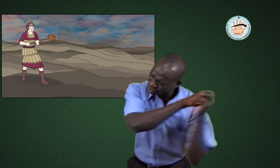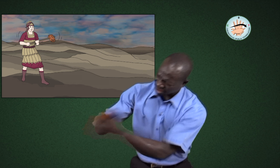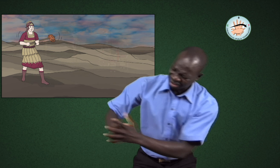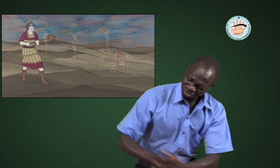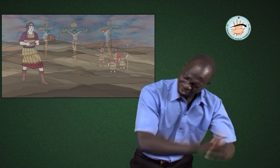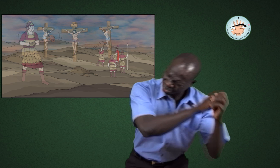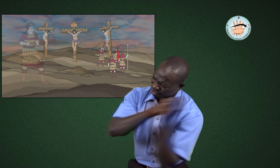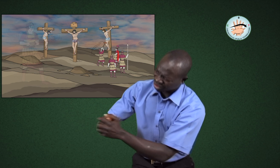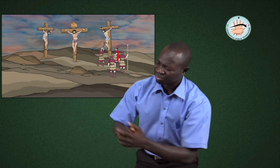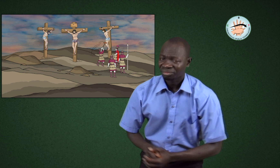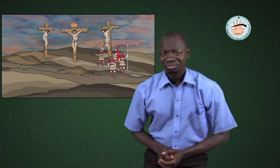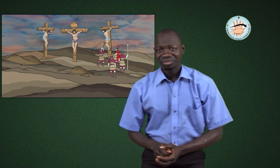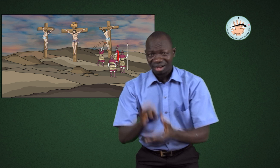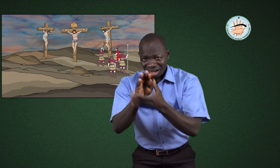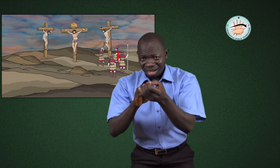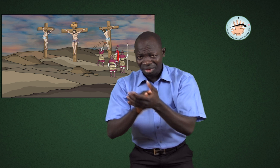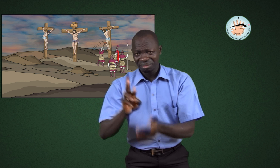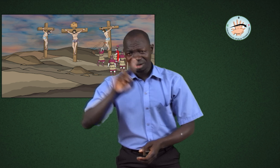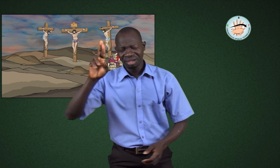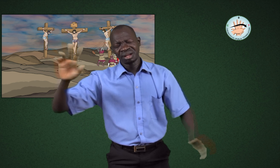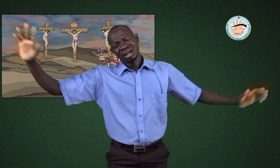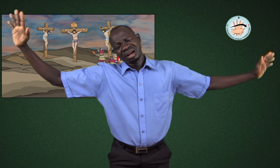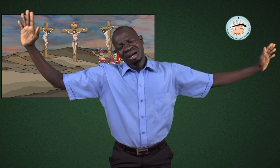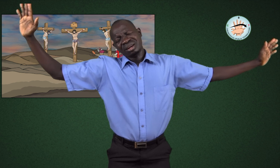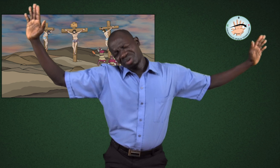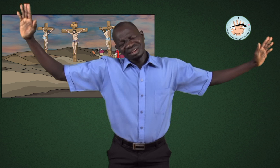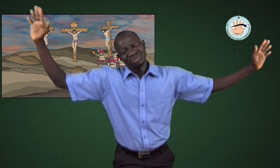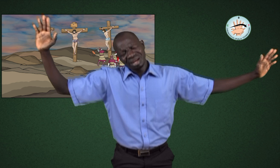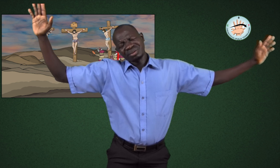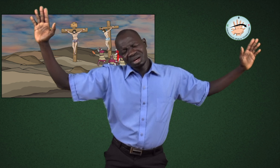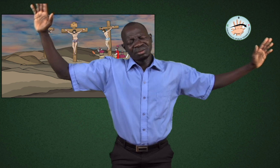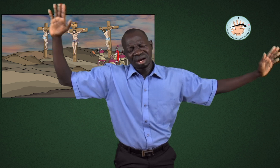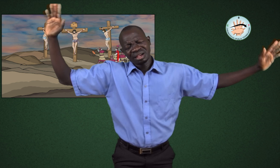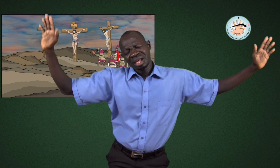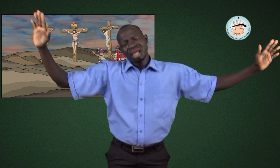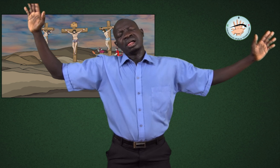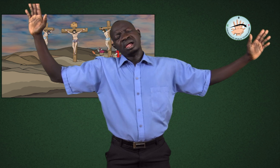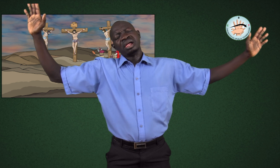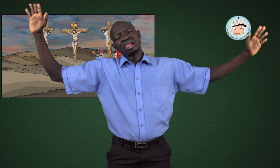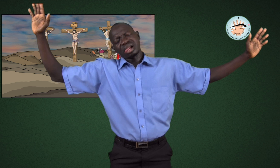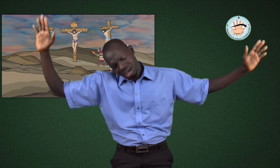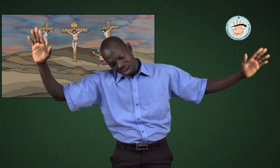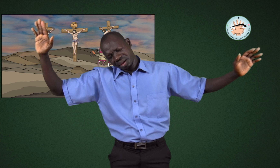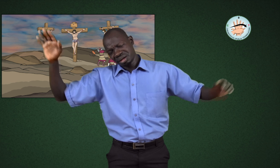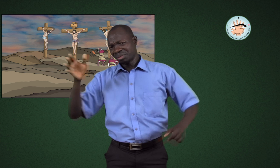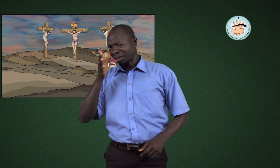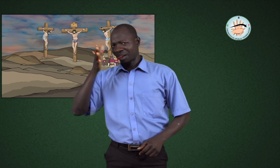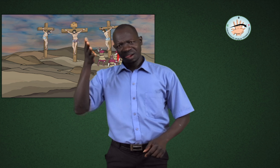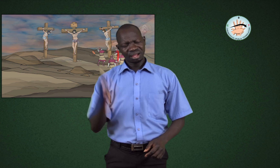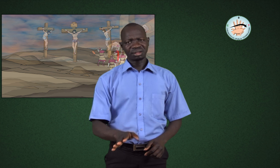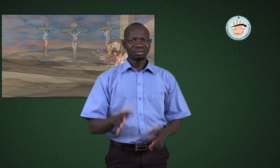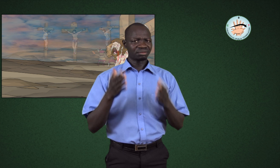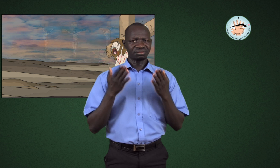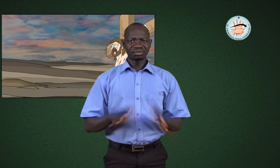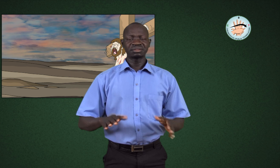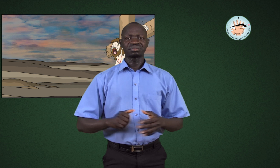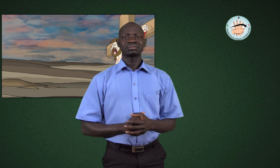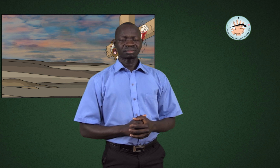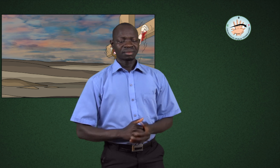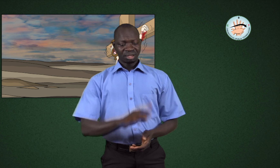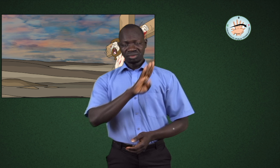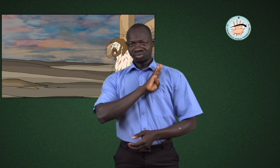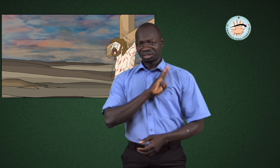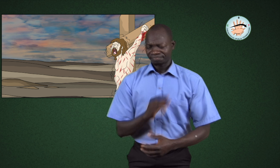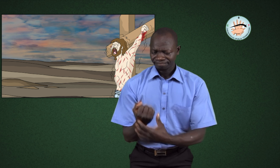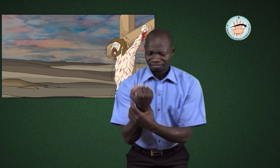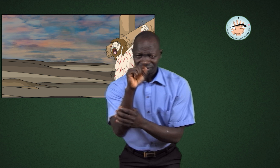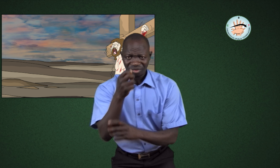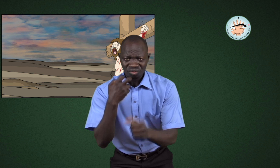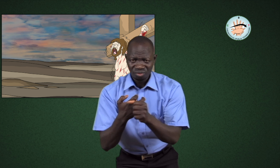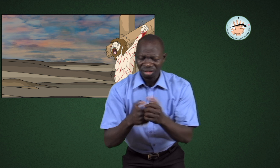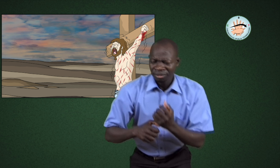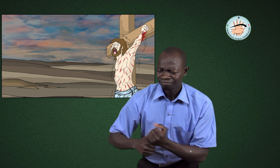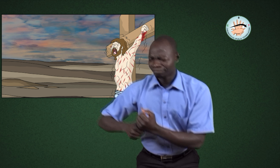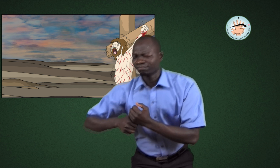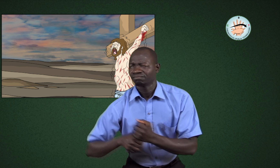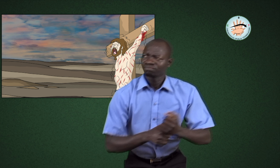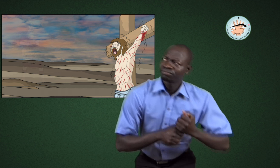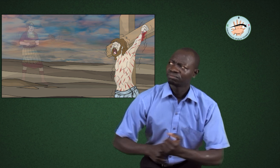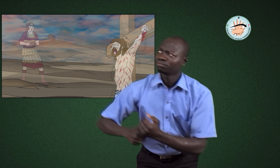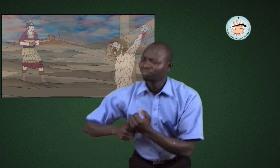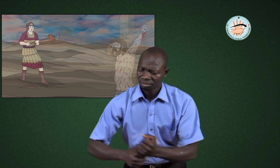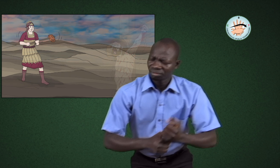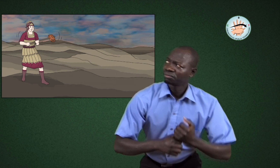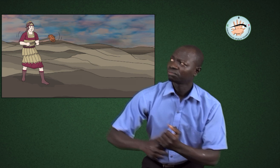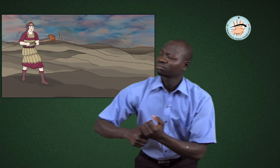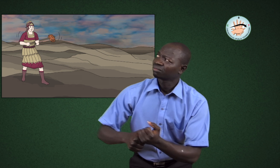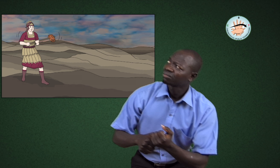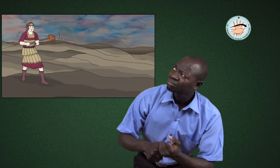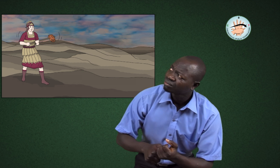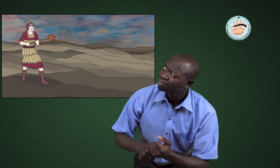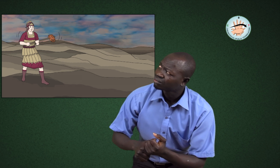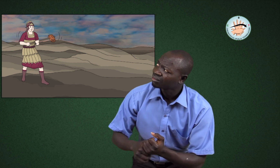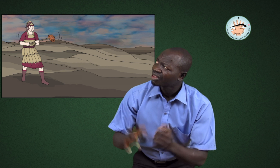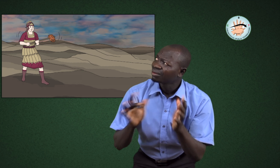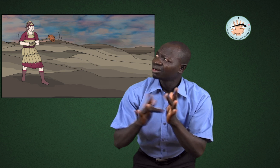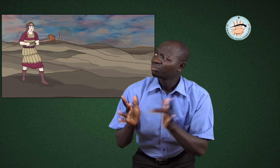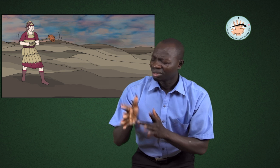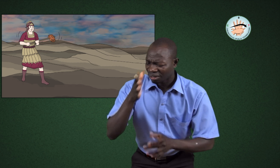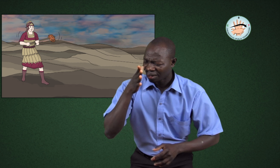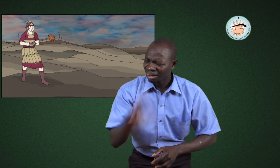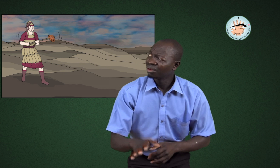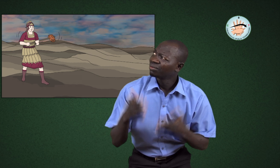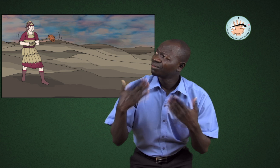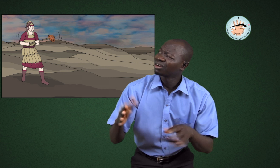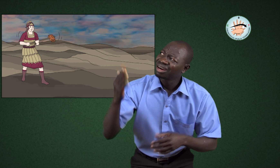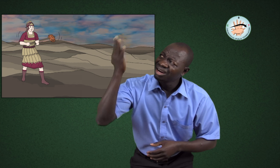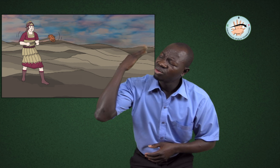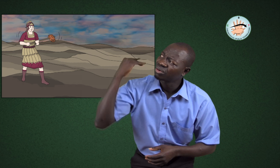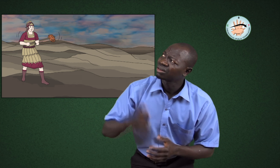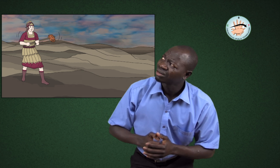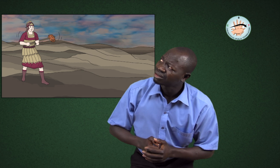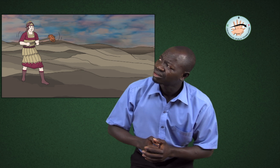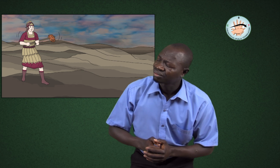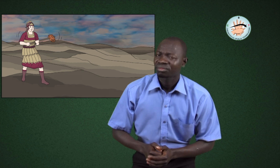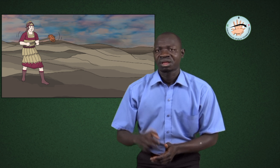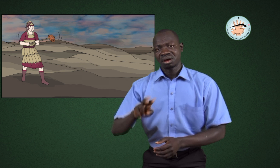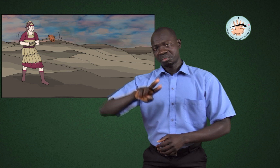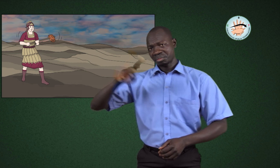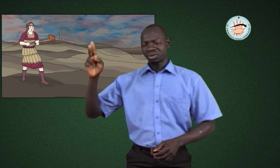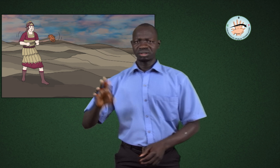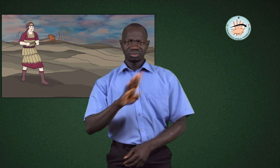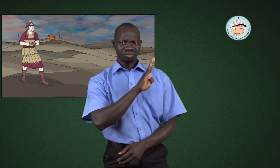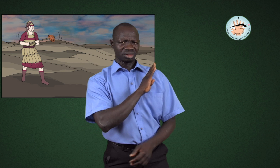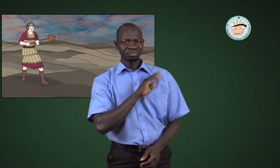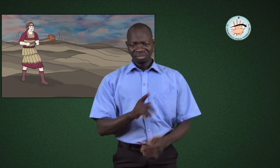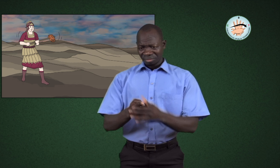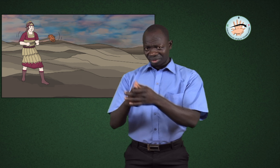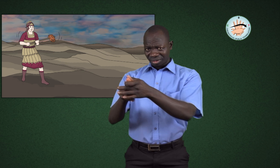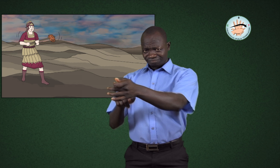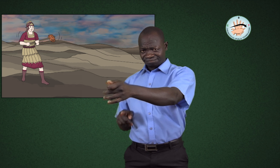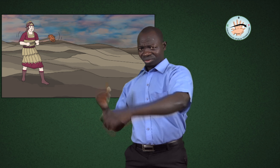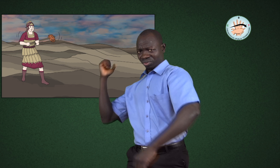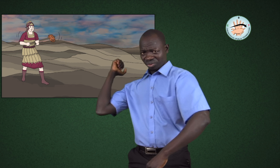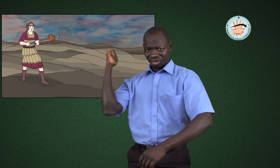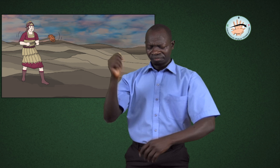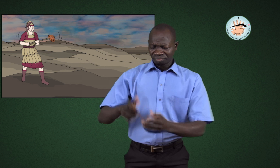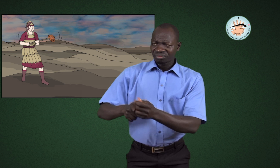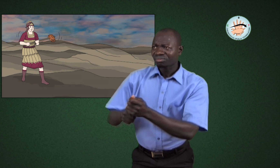Instead, one of the soldiers pierced His side with a spear, and immediately blood and water flowed out.